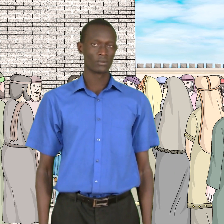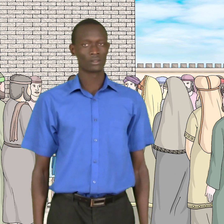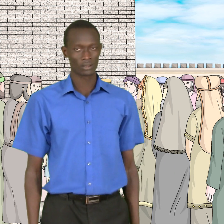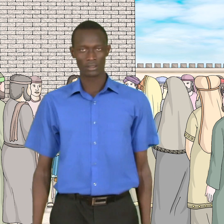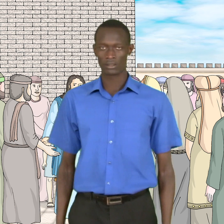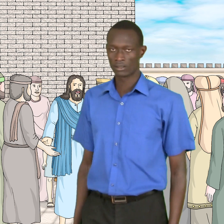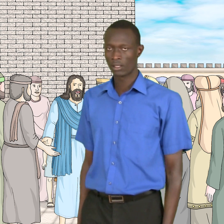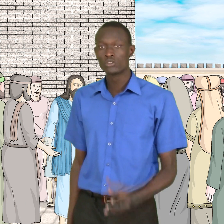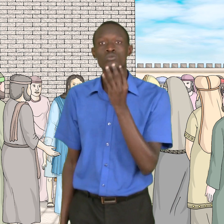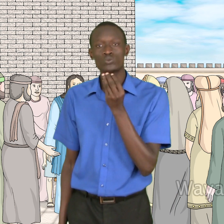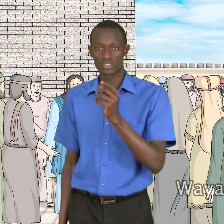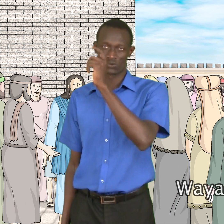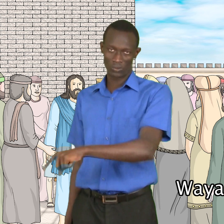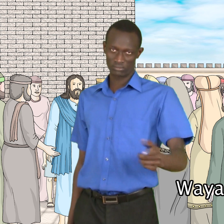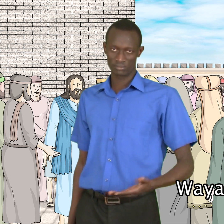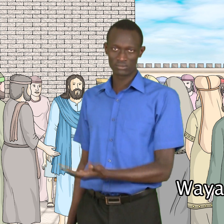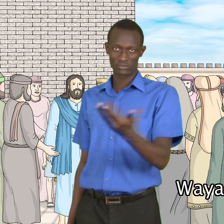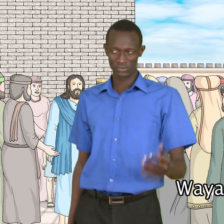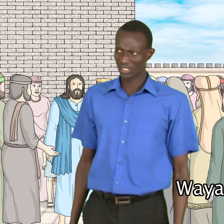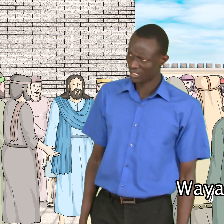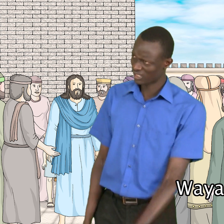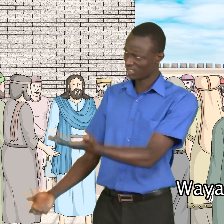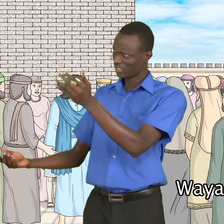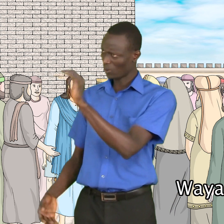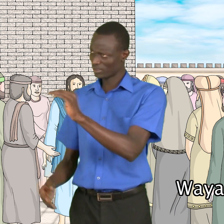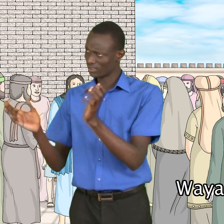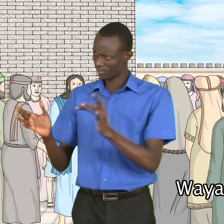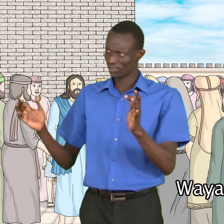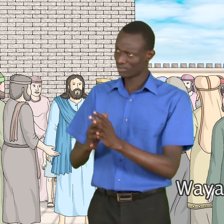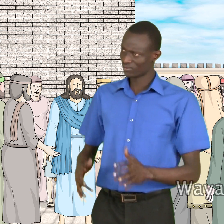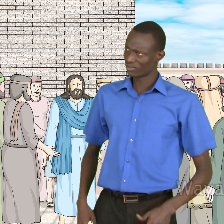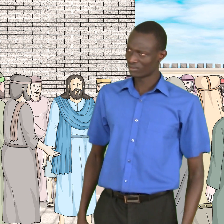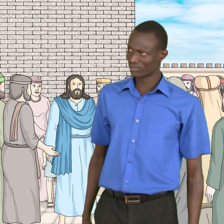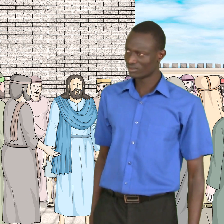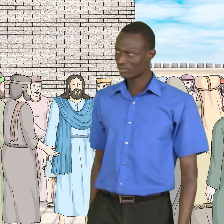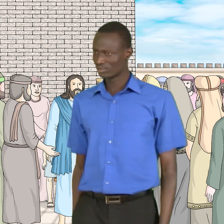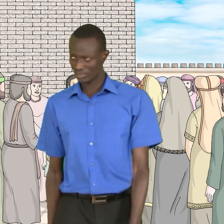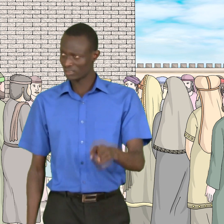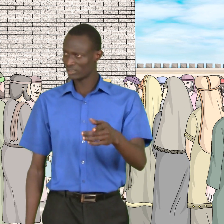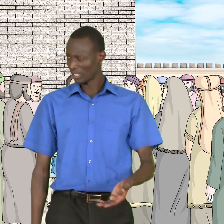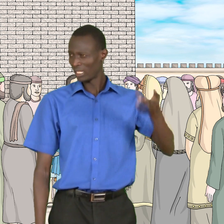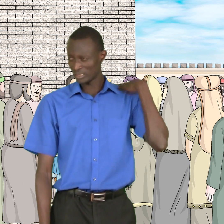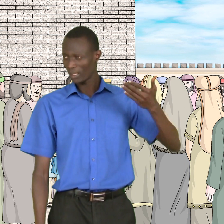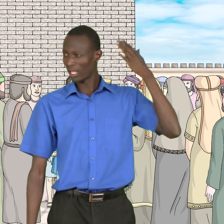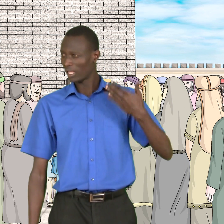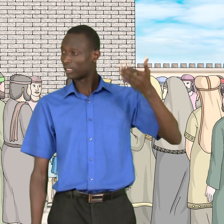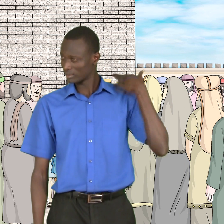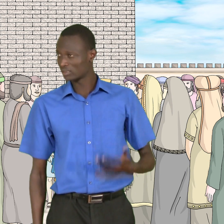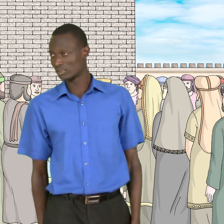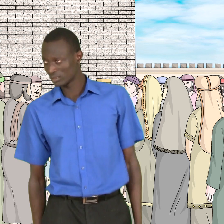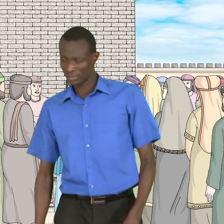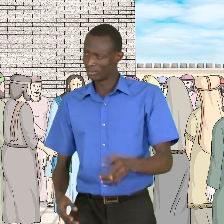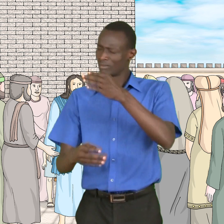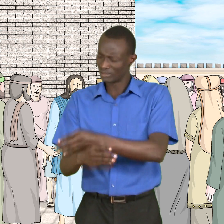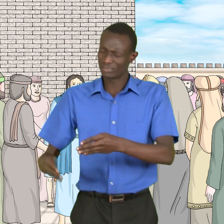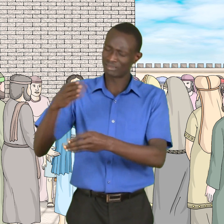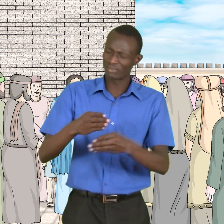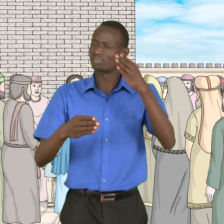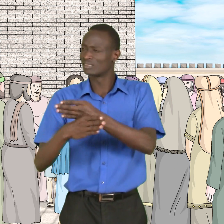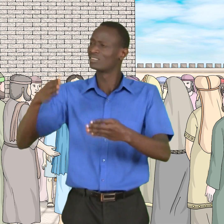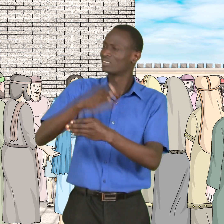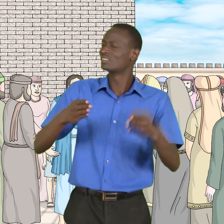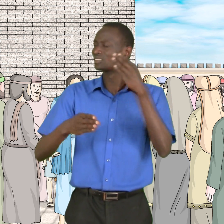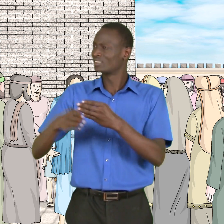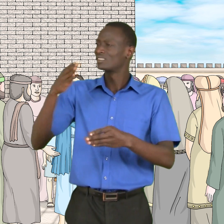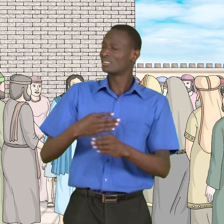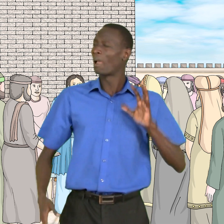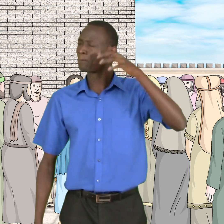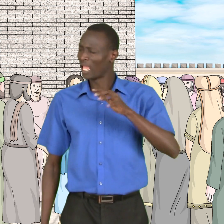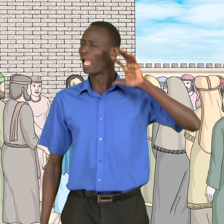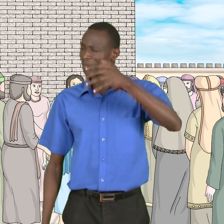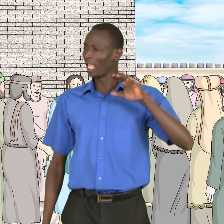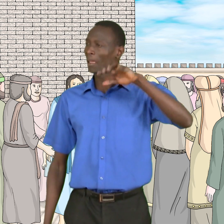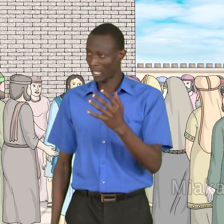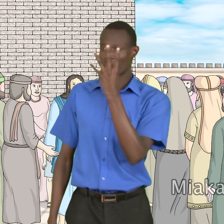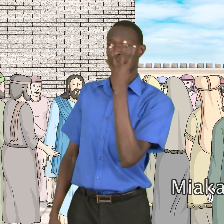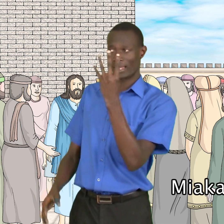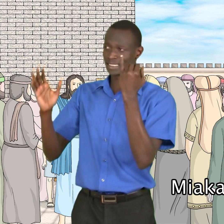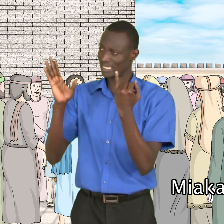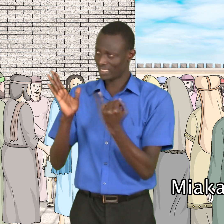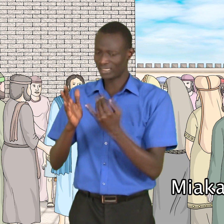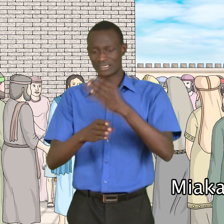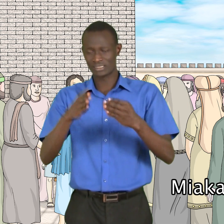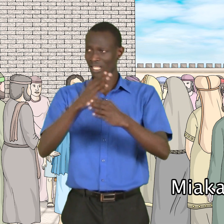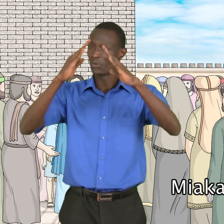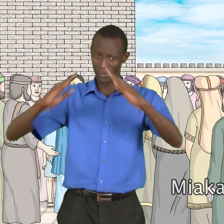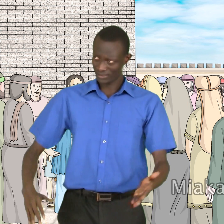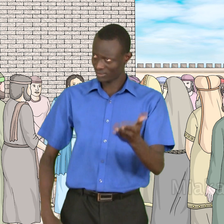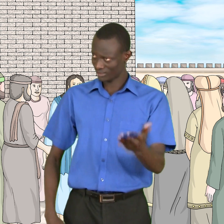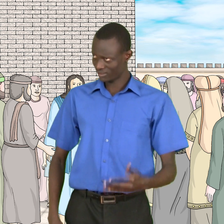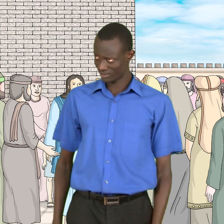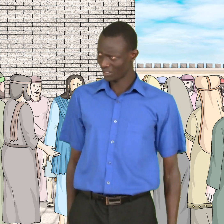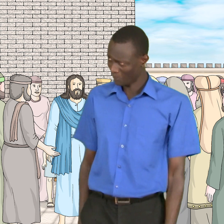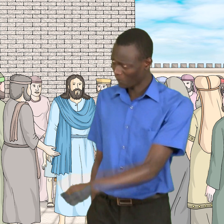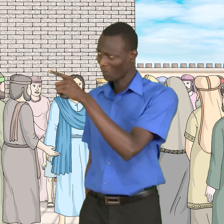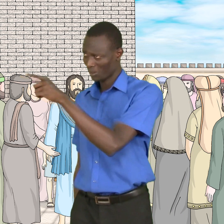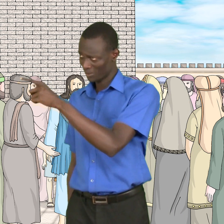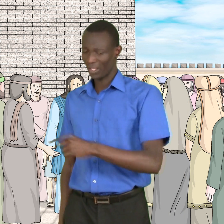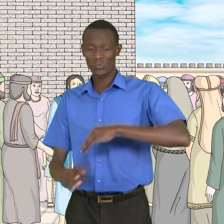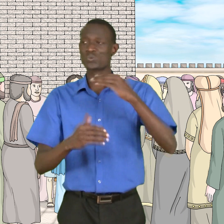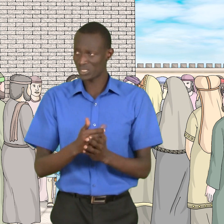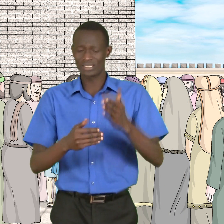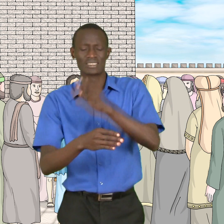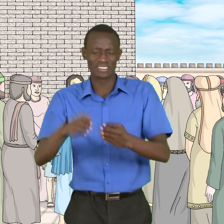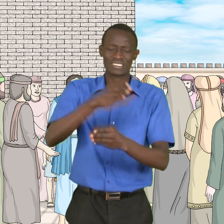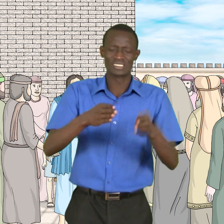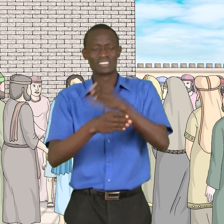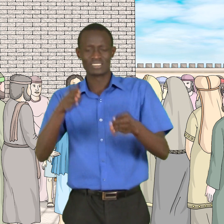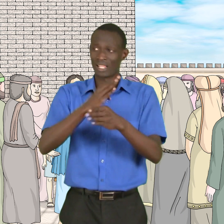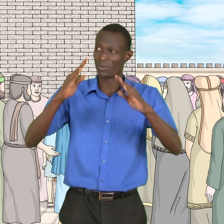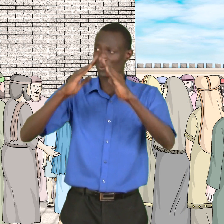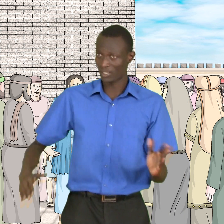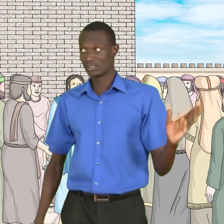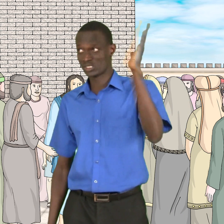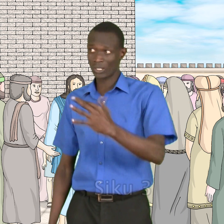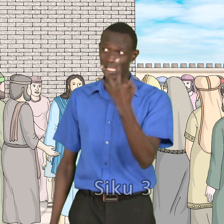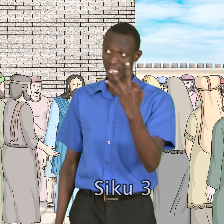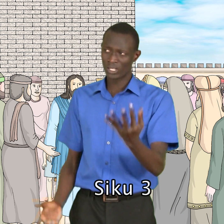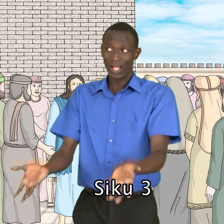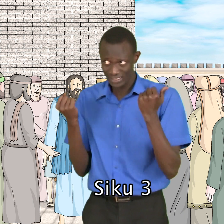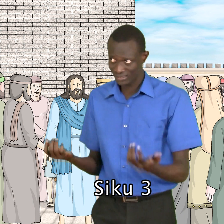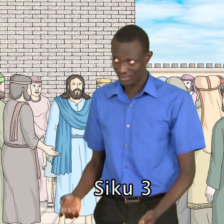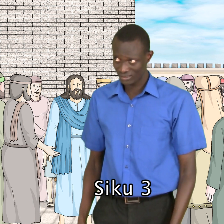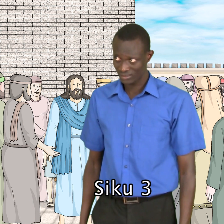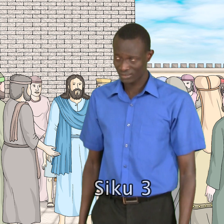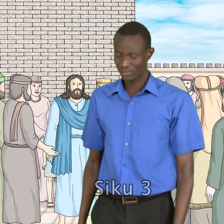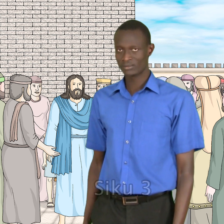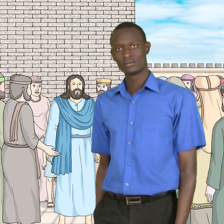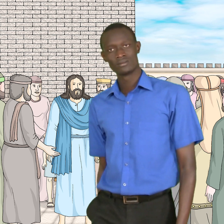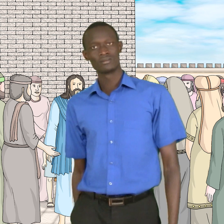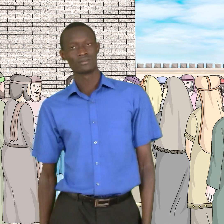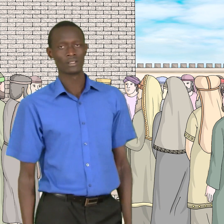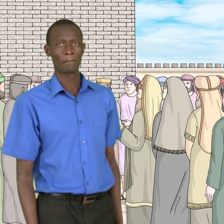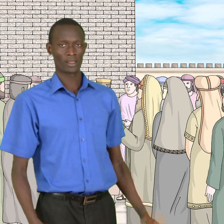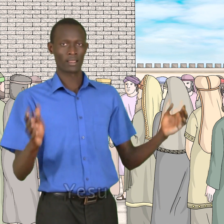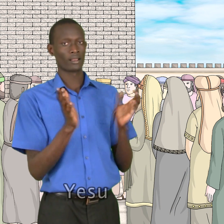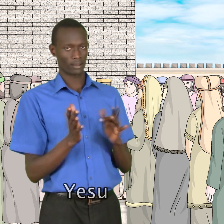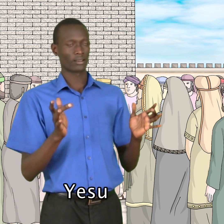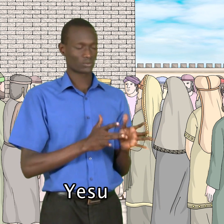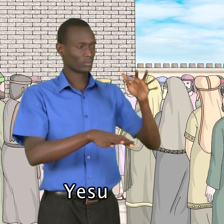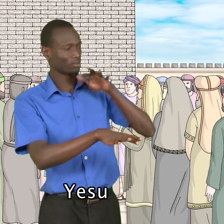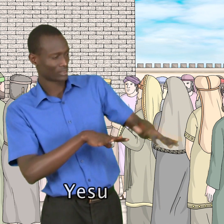“This temple took forty-six years to build,” the Jews replied, “and You are going to raise it up in three days?”